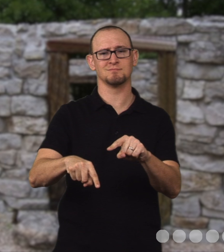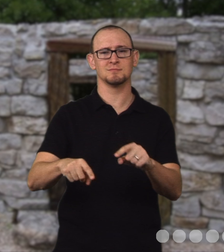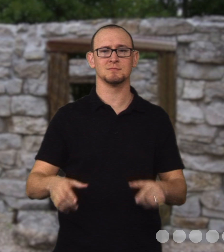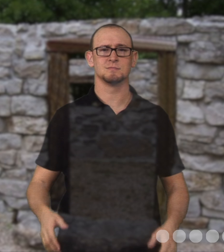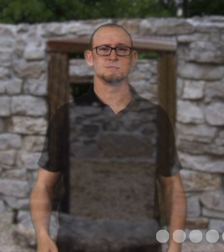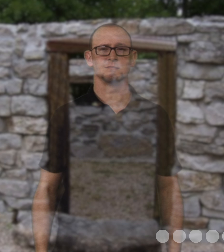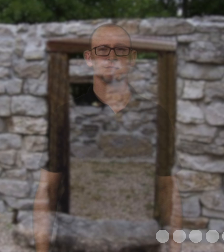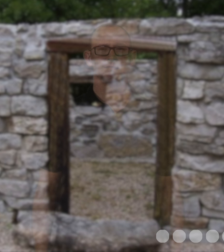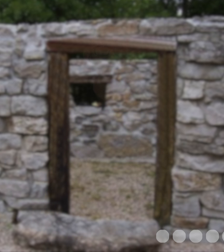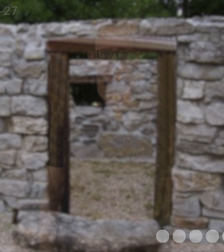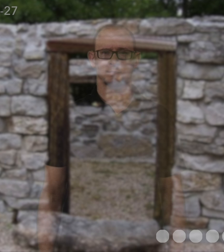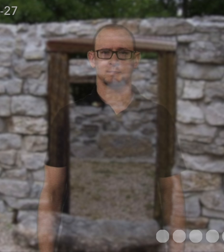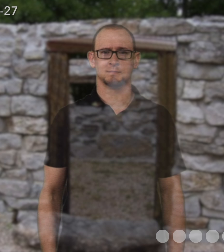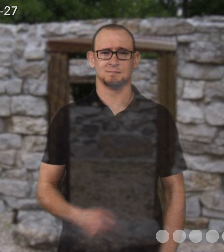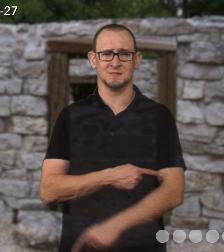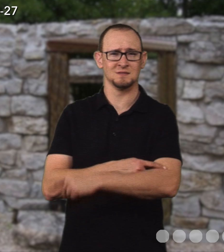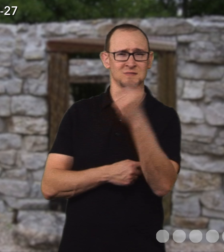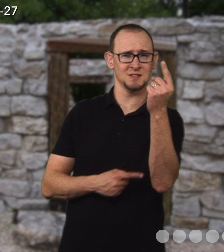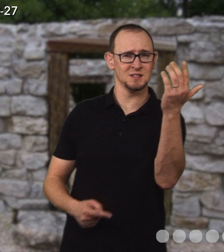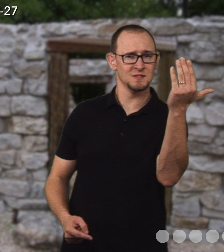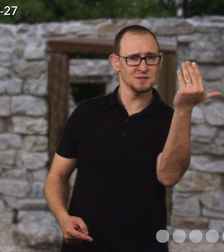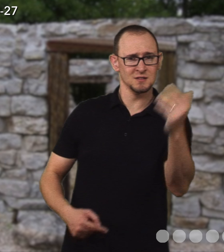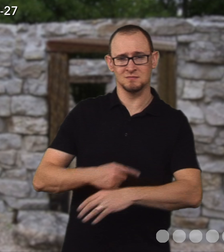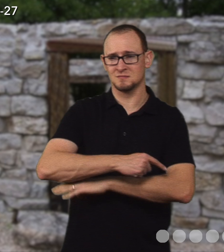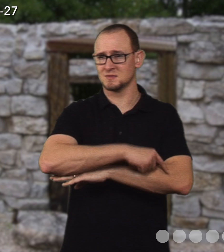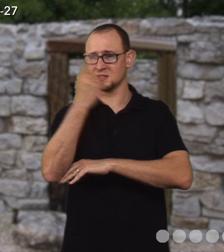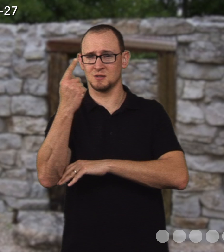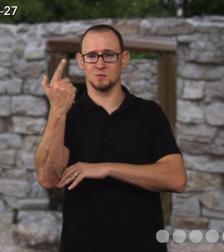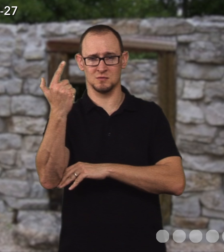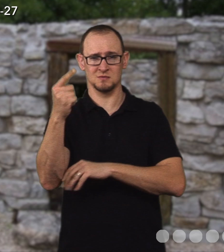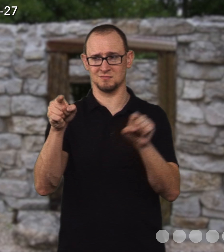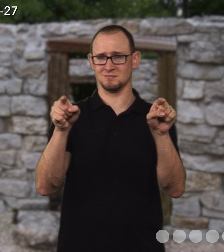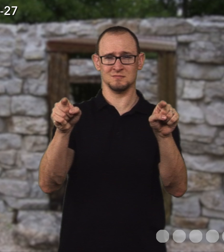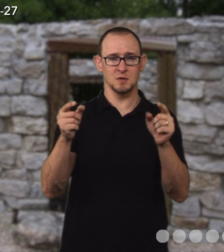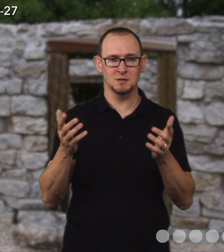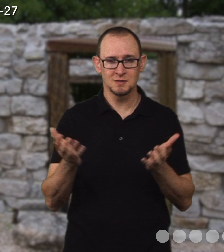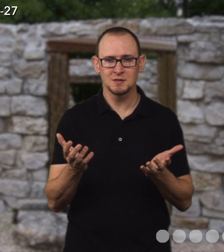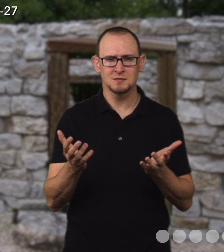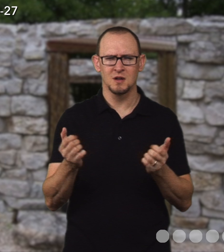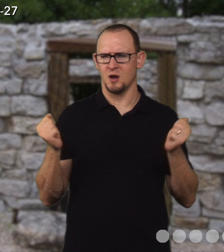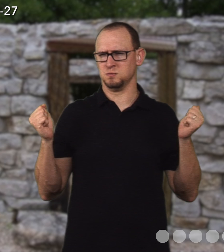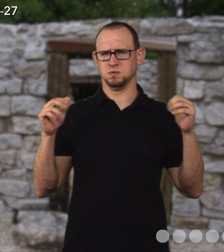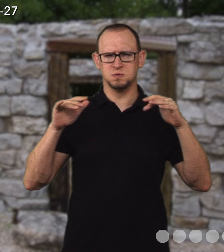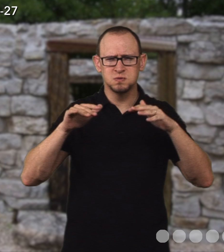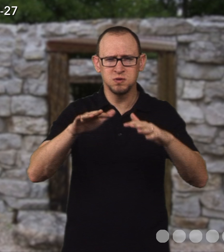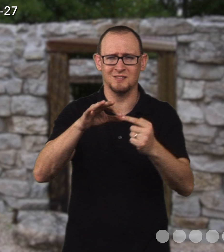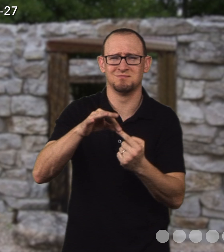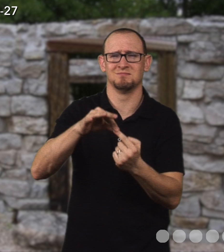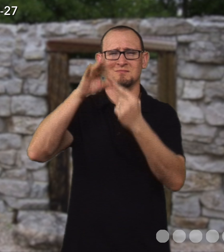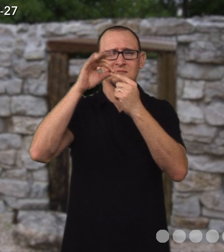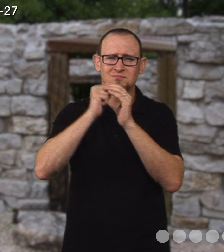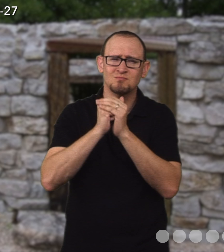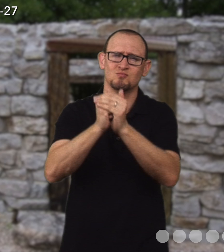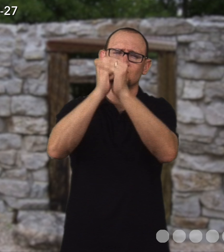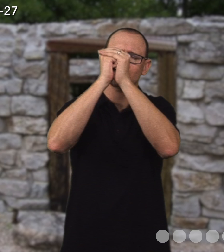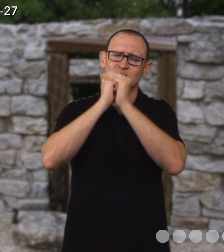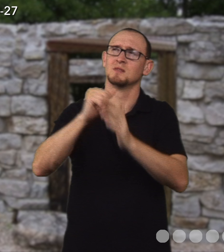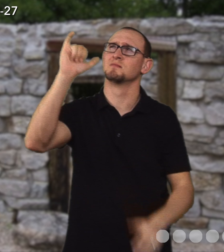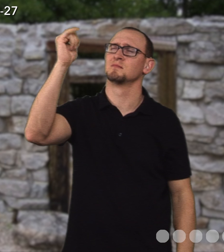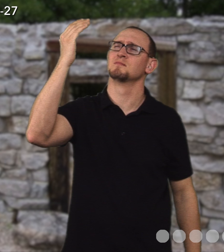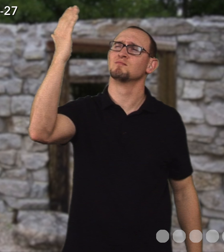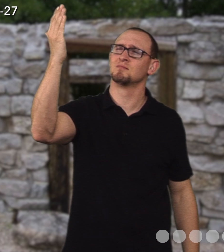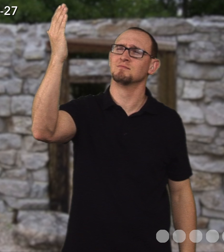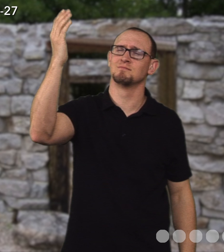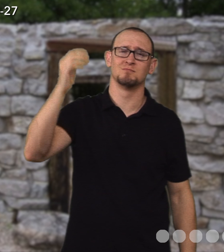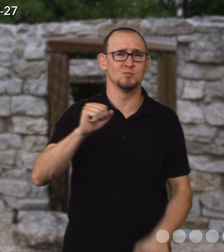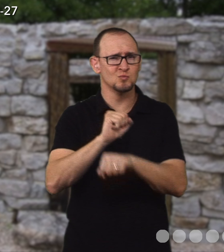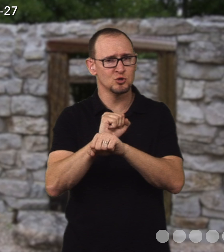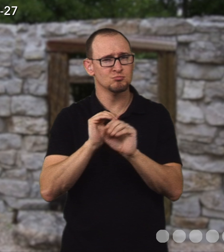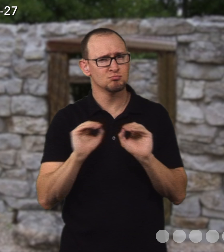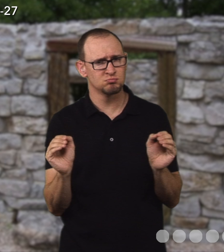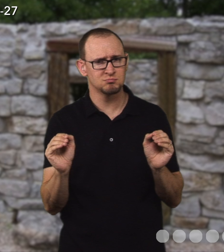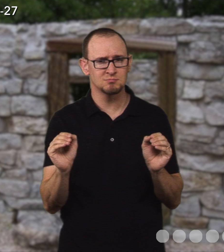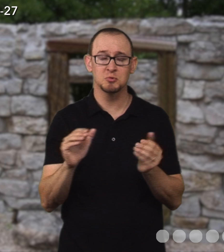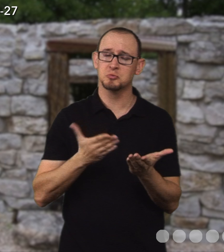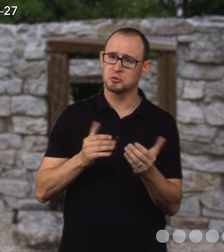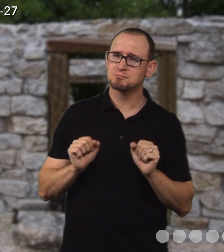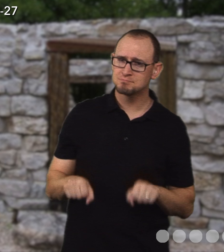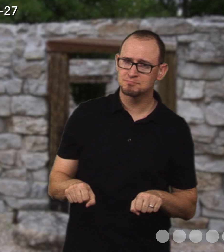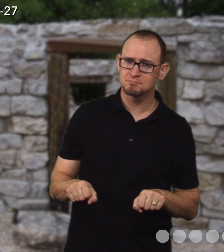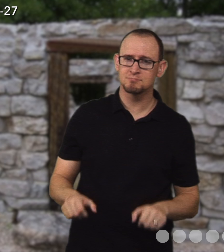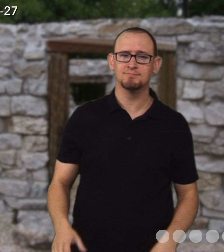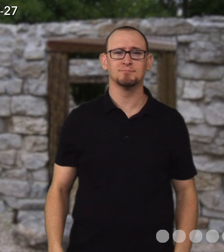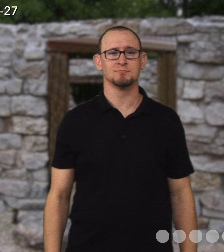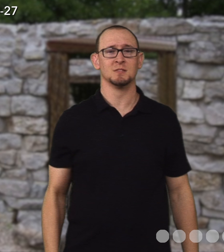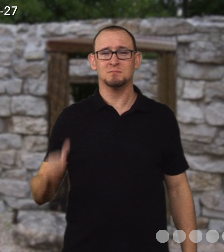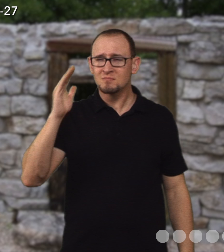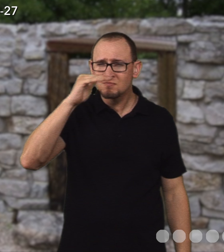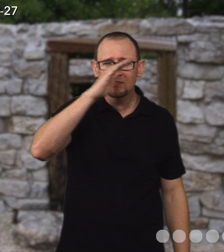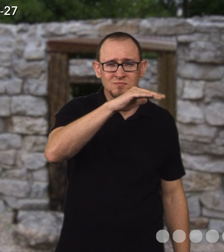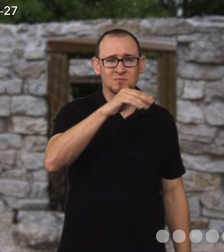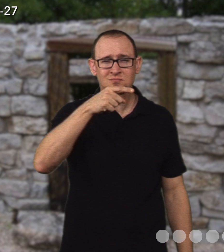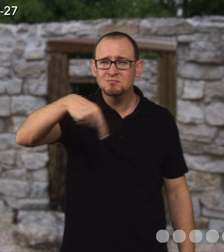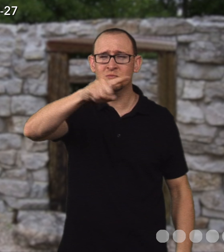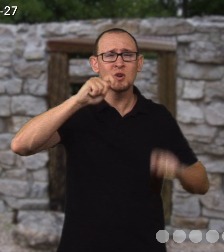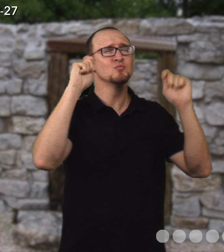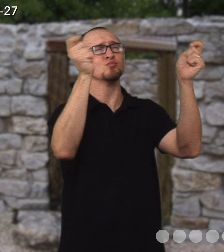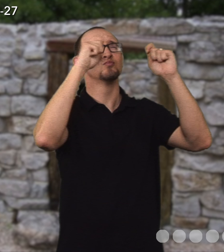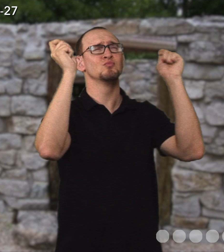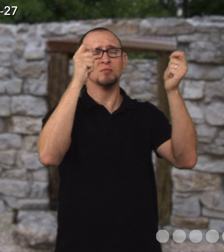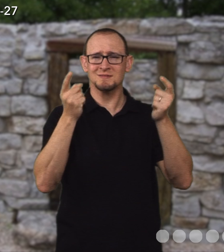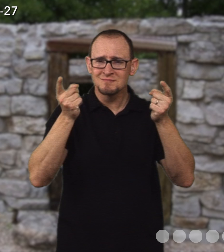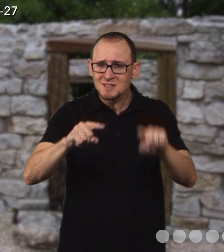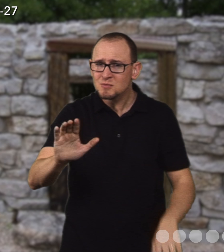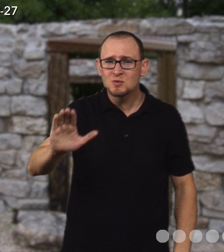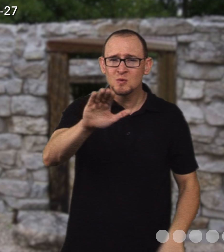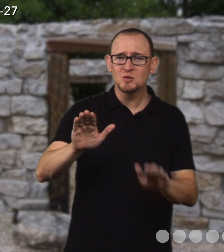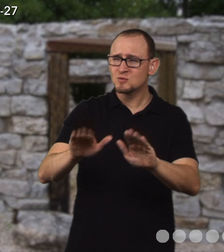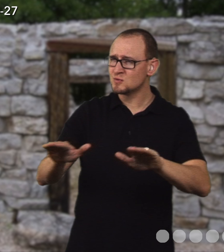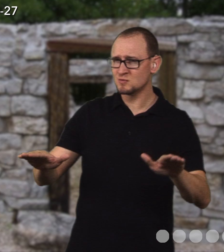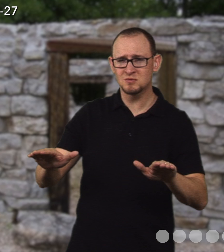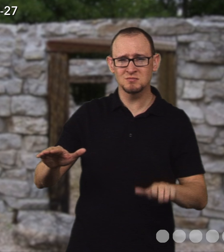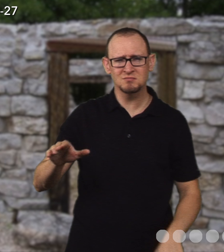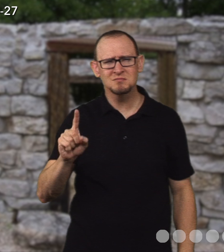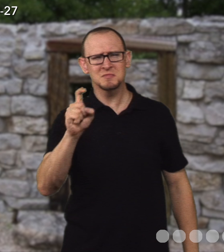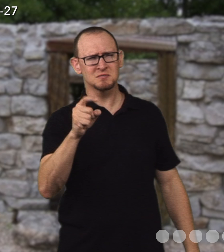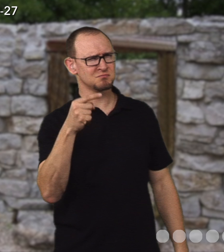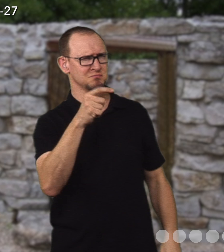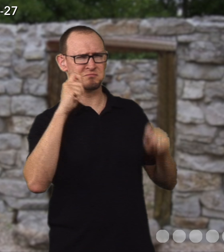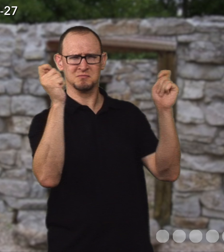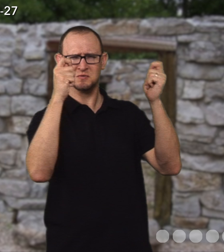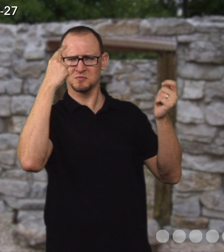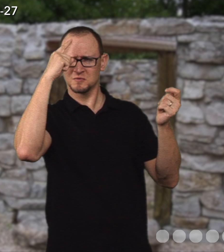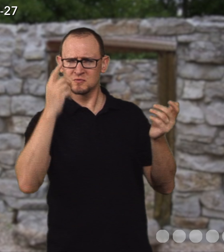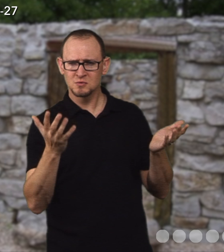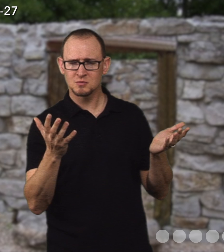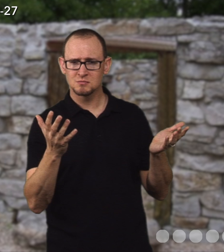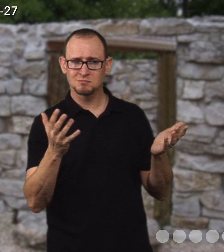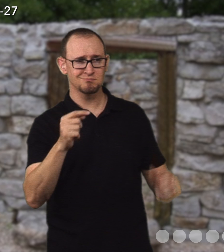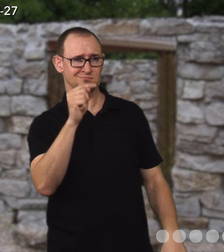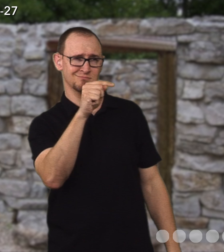On the first day you are to hold a sacred assembly, and another on the seventh day.